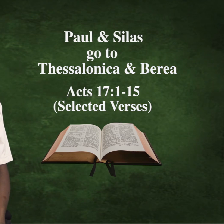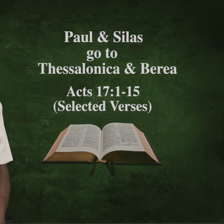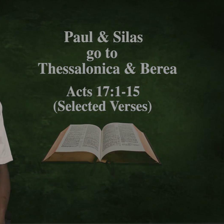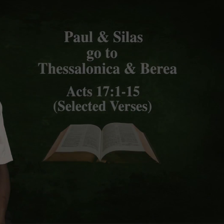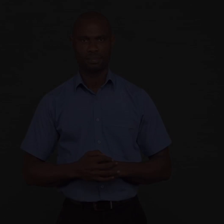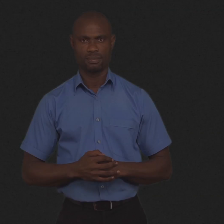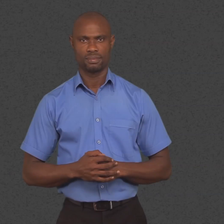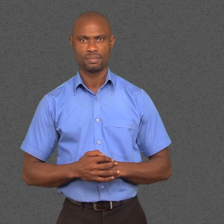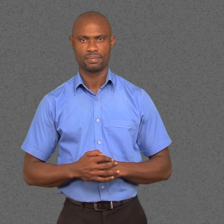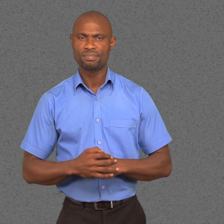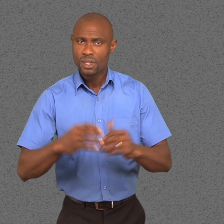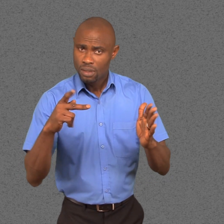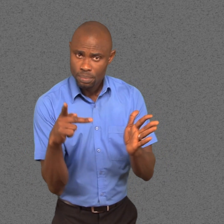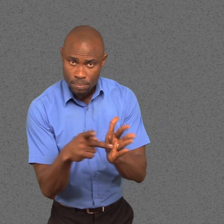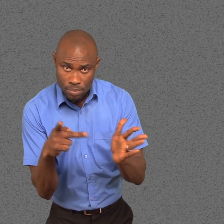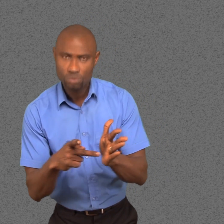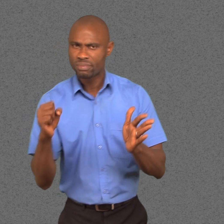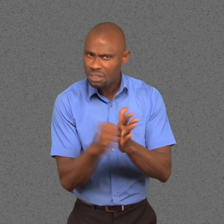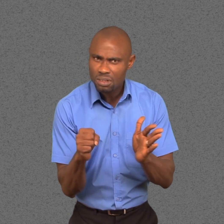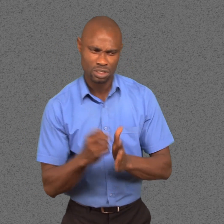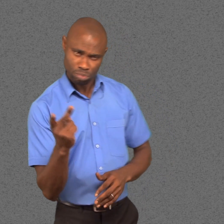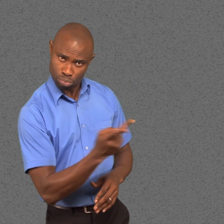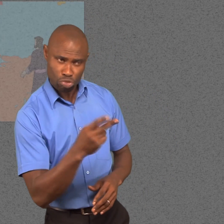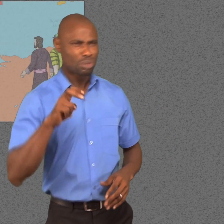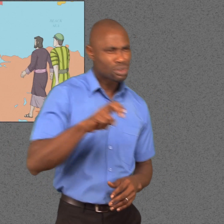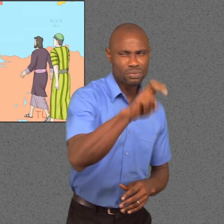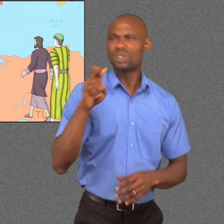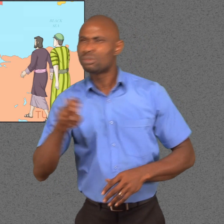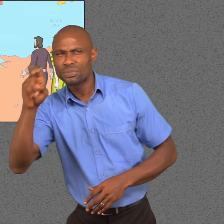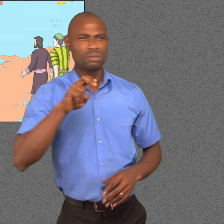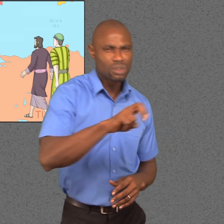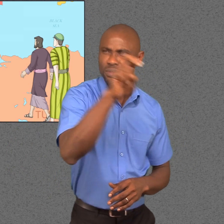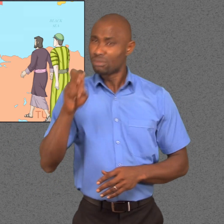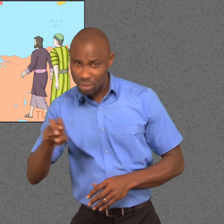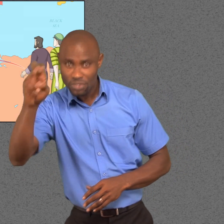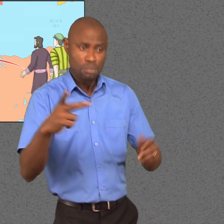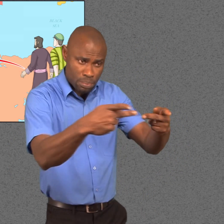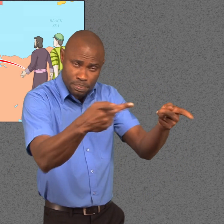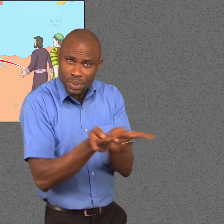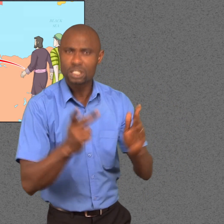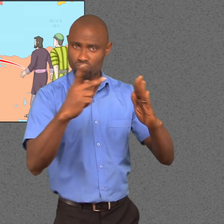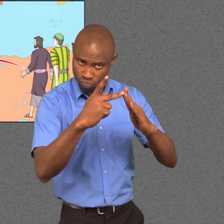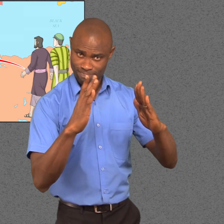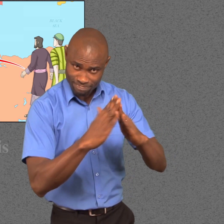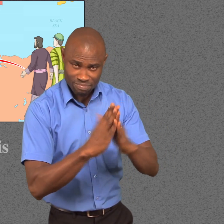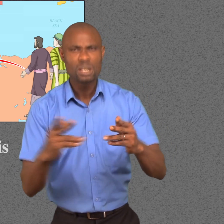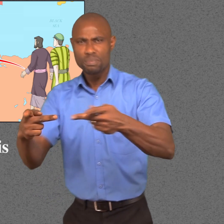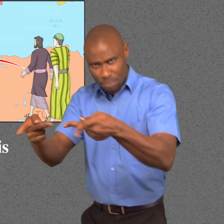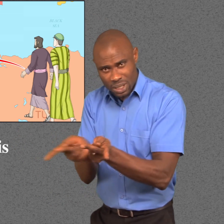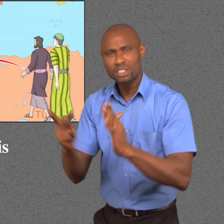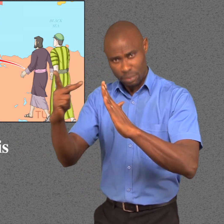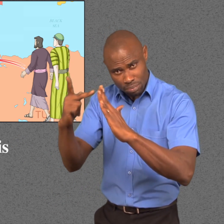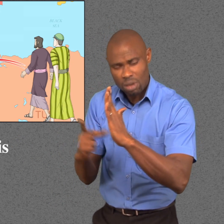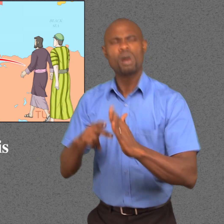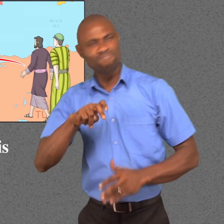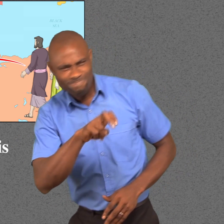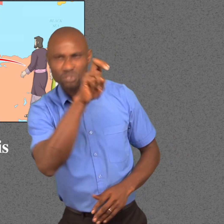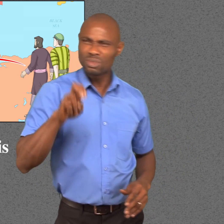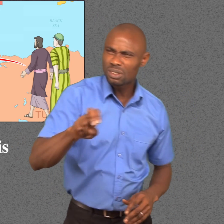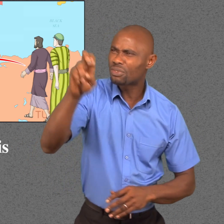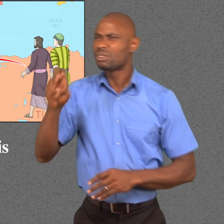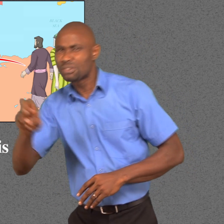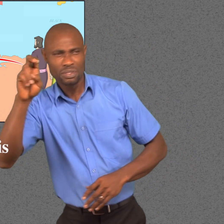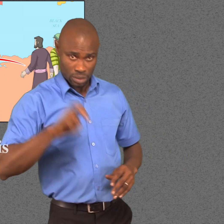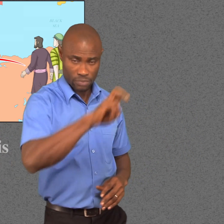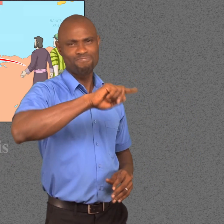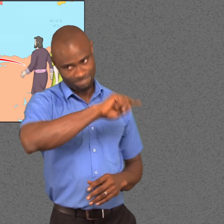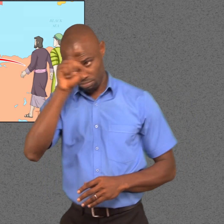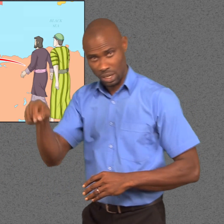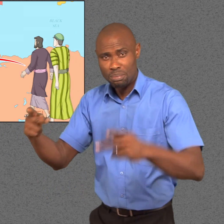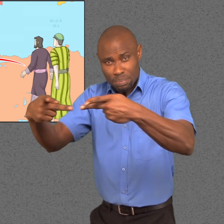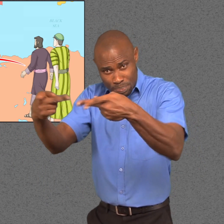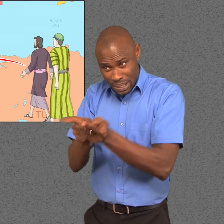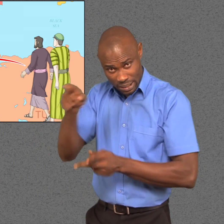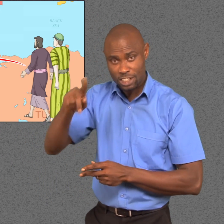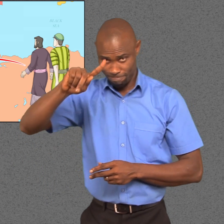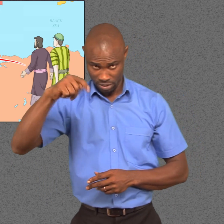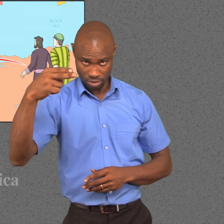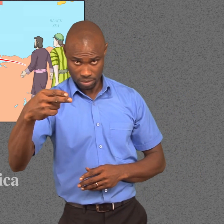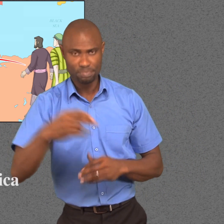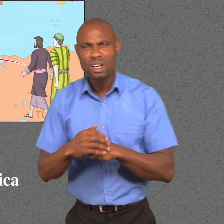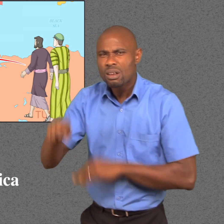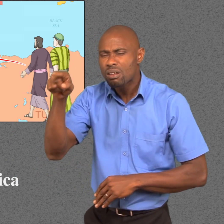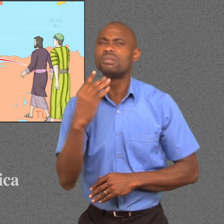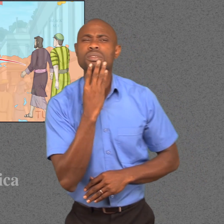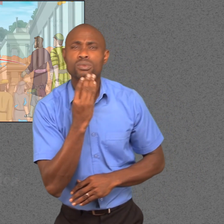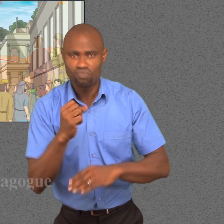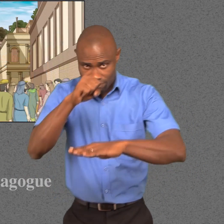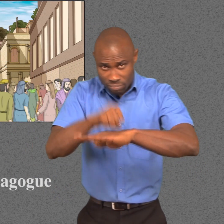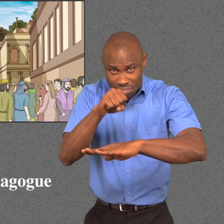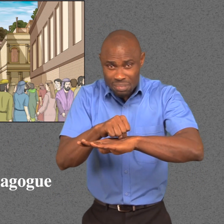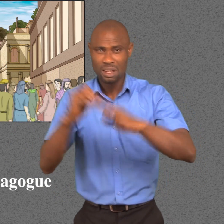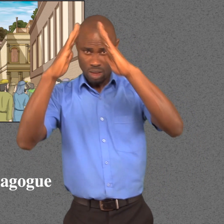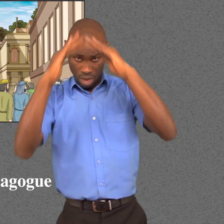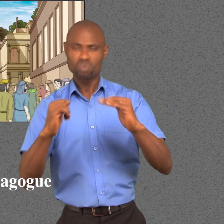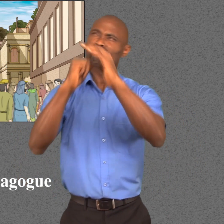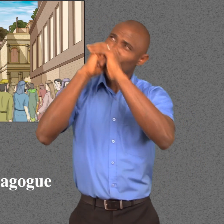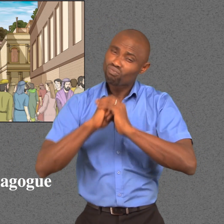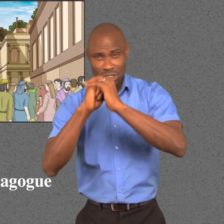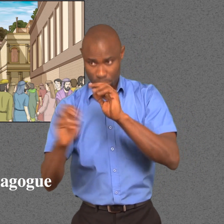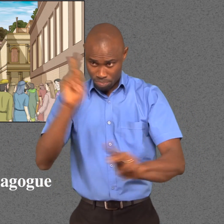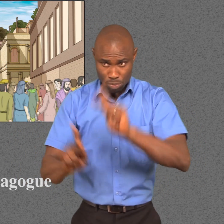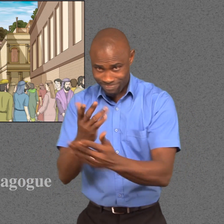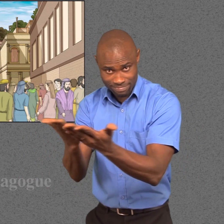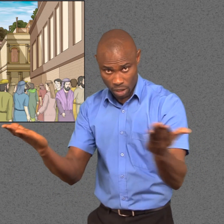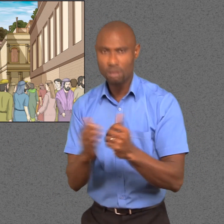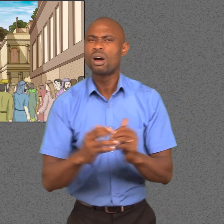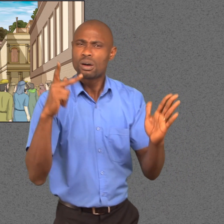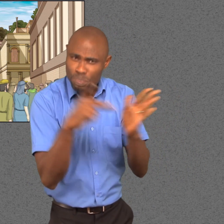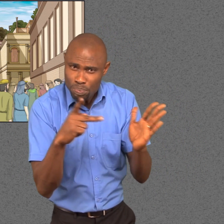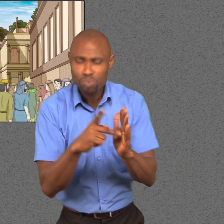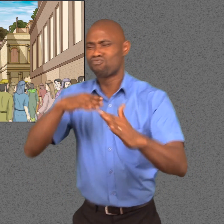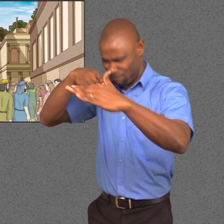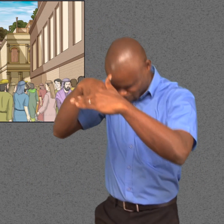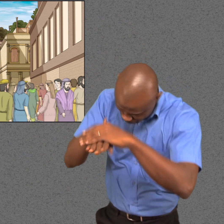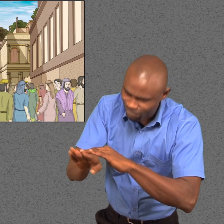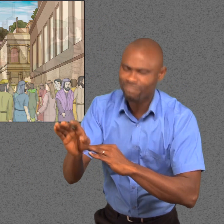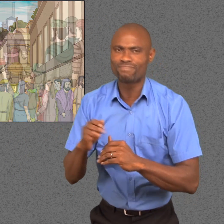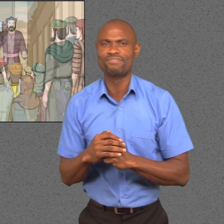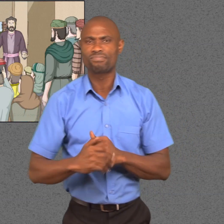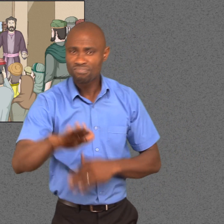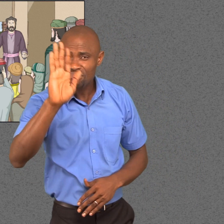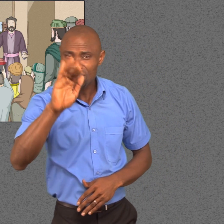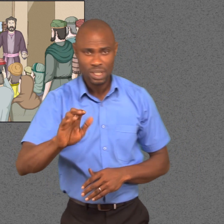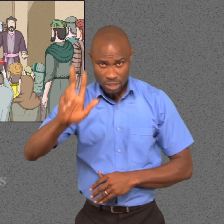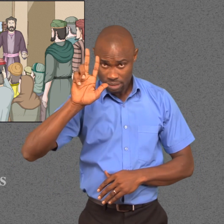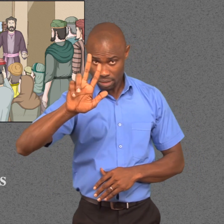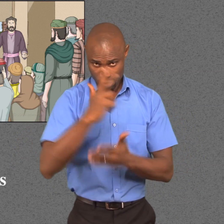When they had passed through Amphipolis and Apollonia, they came to Thessalonica, where there was a Jewish synagogue.